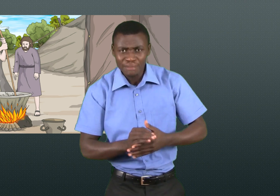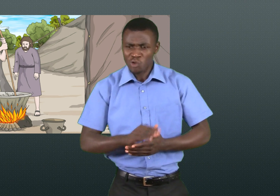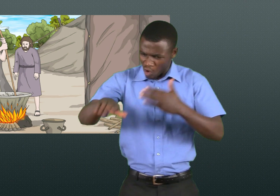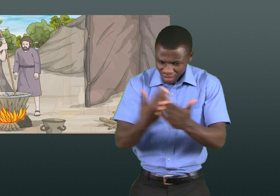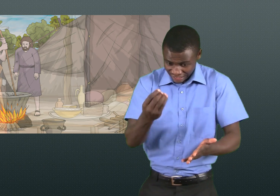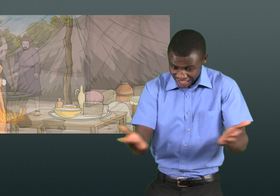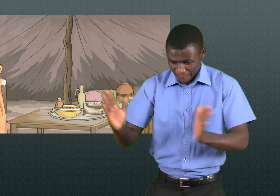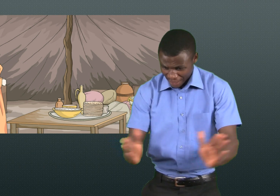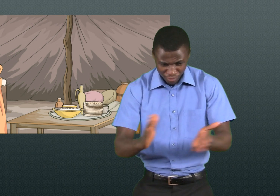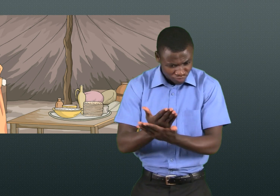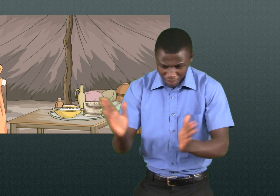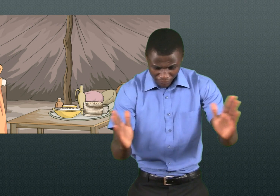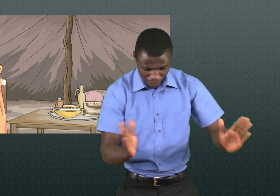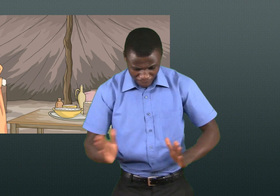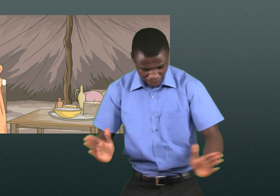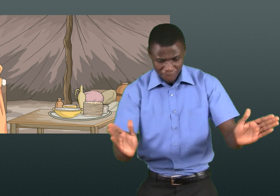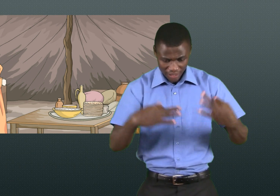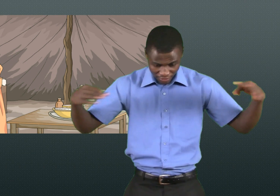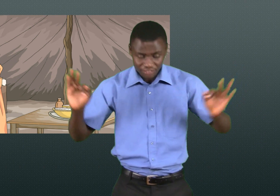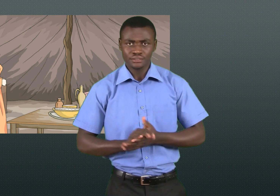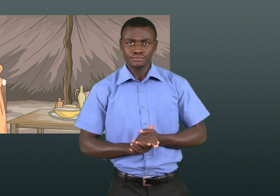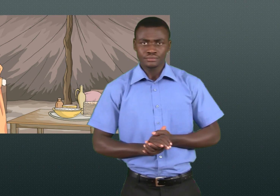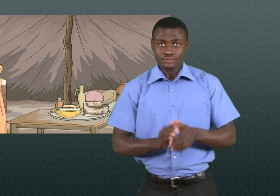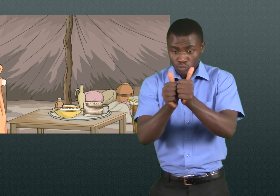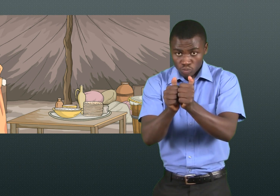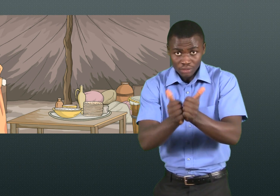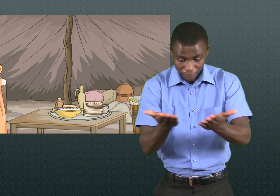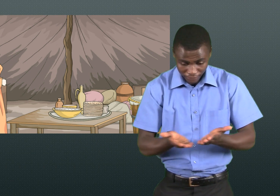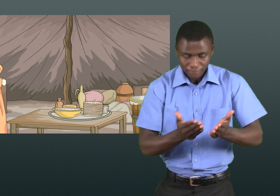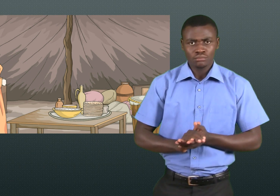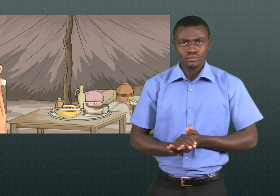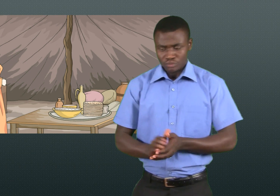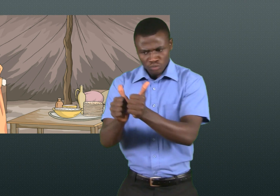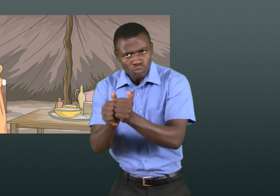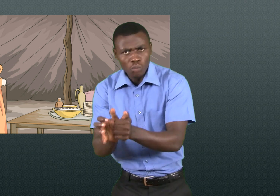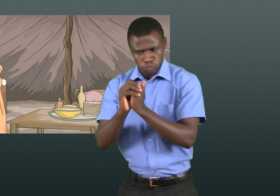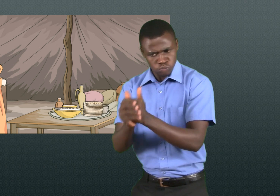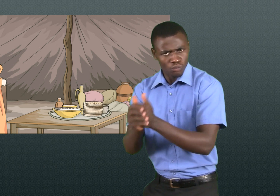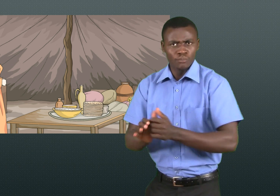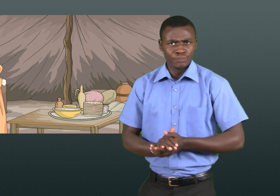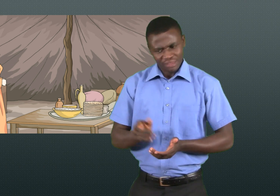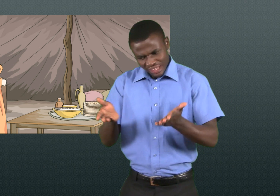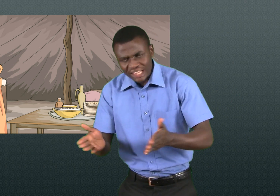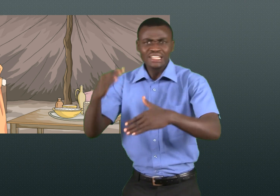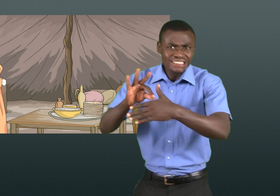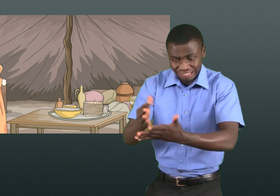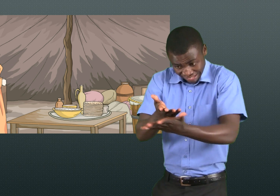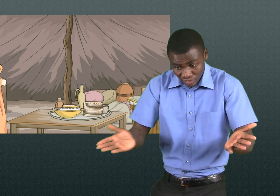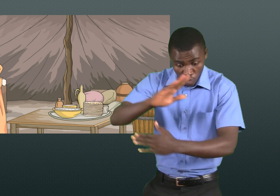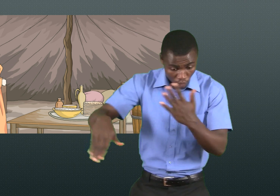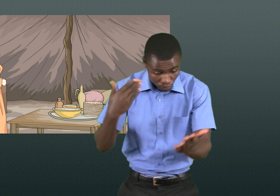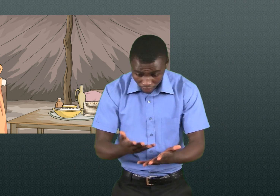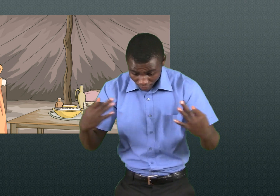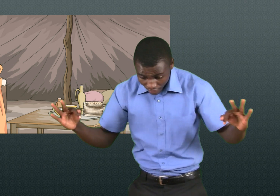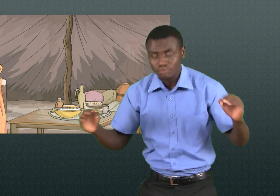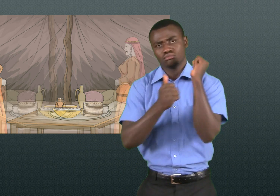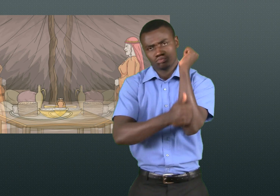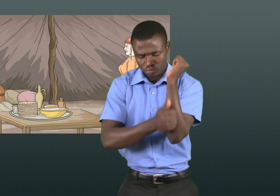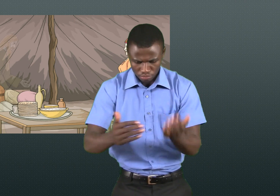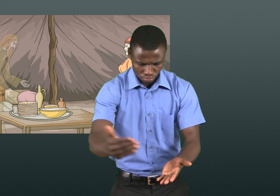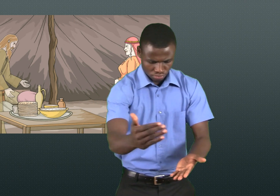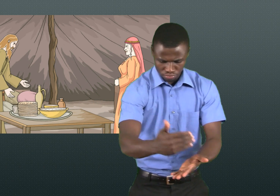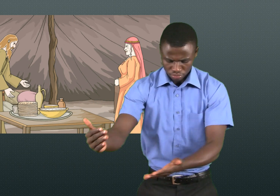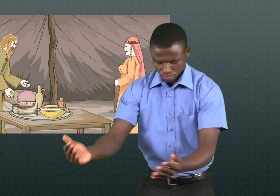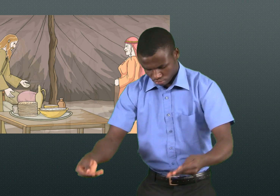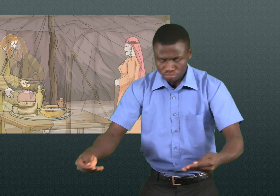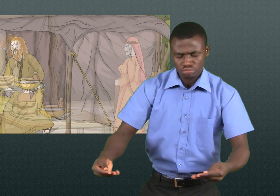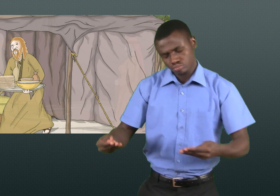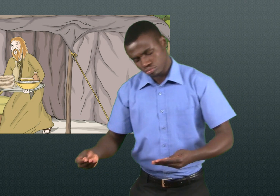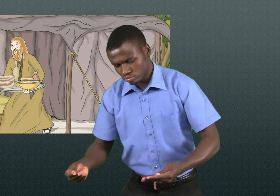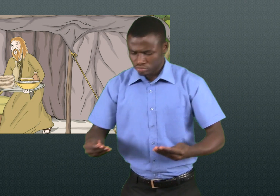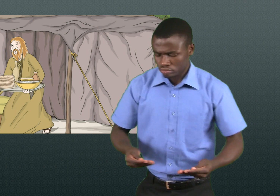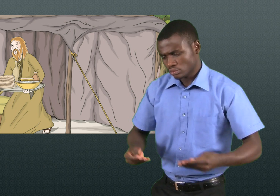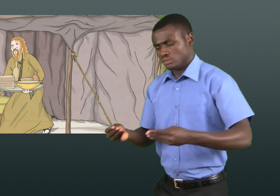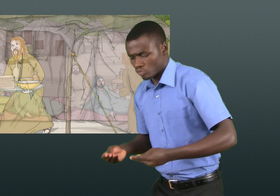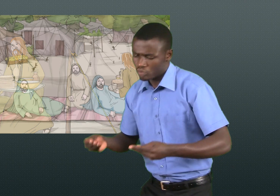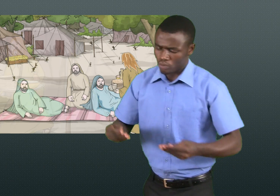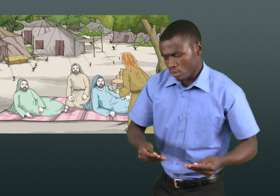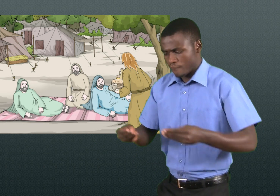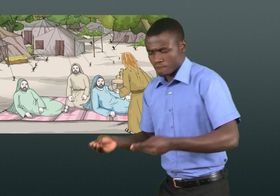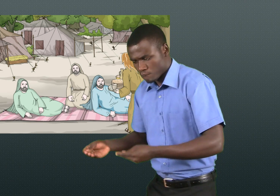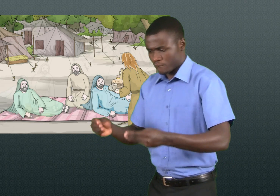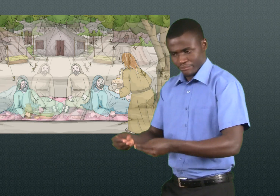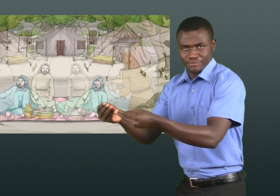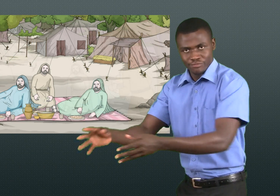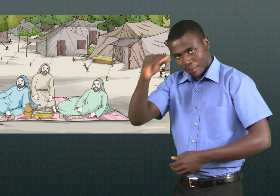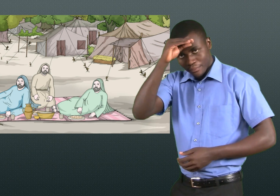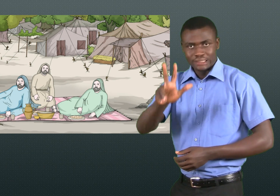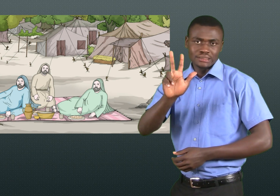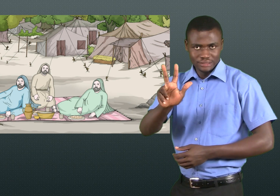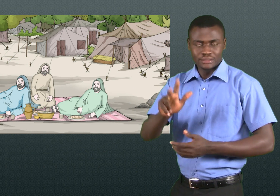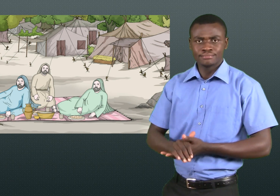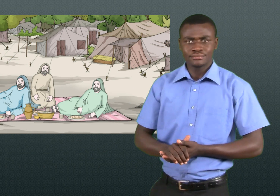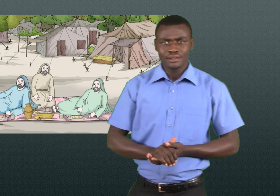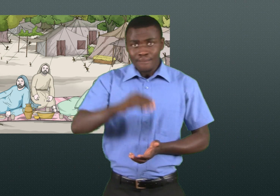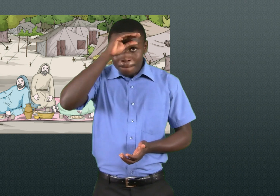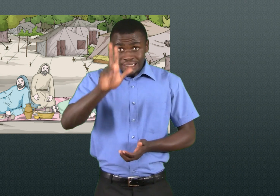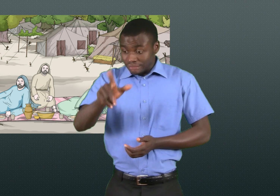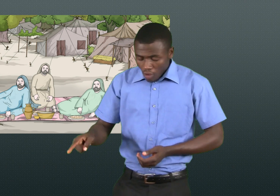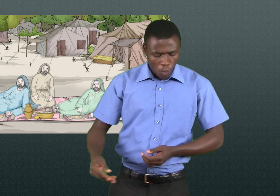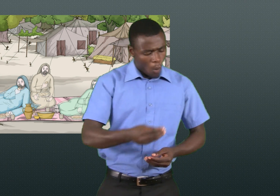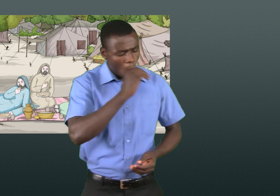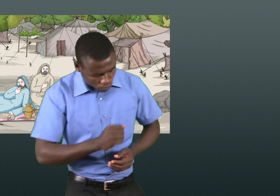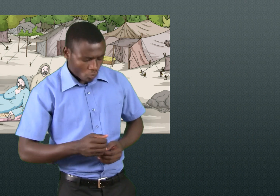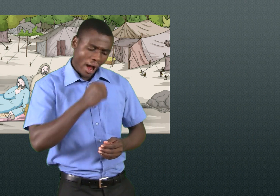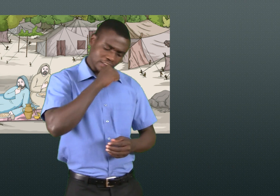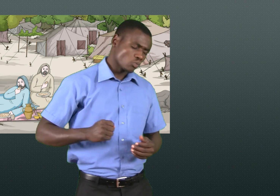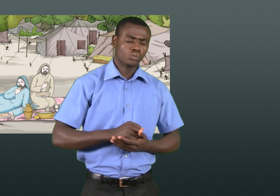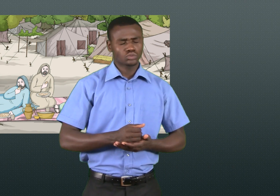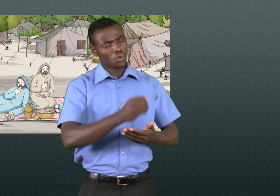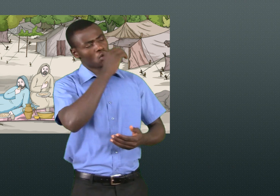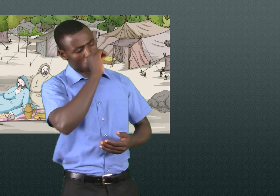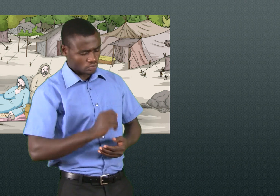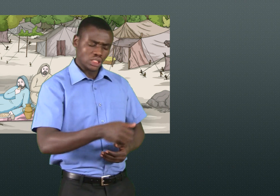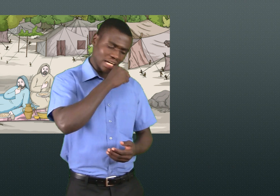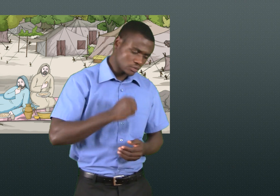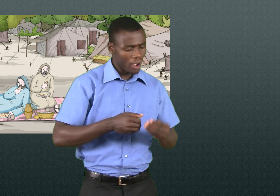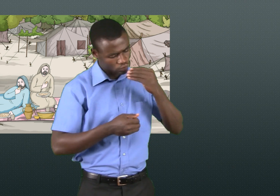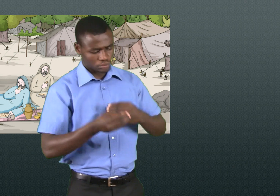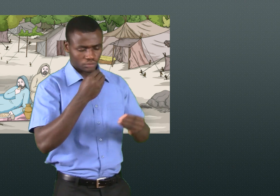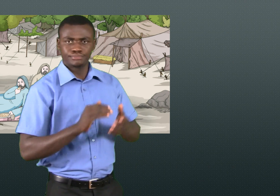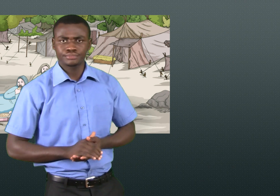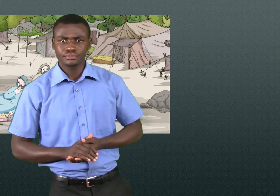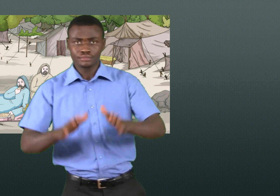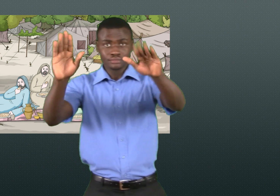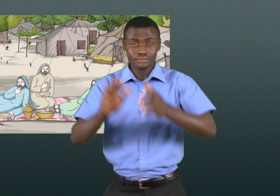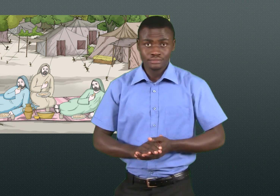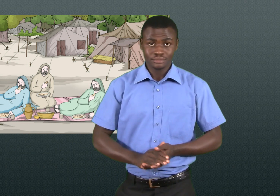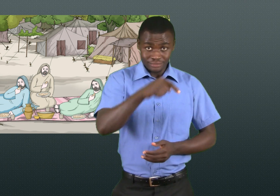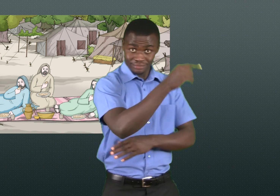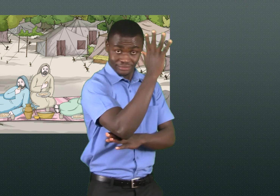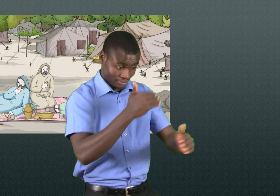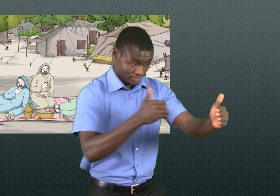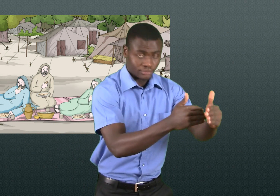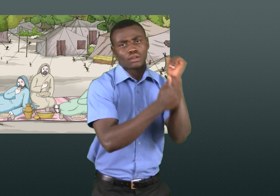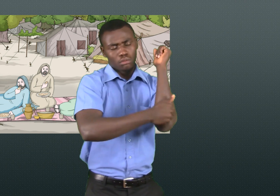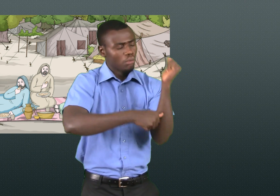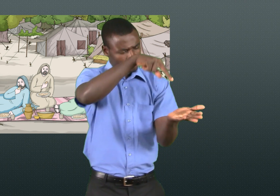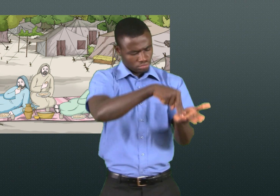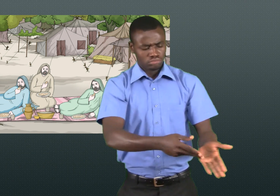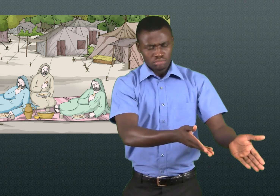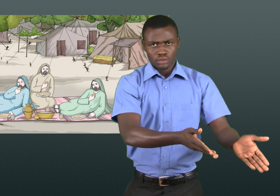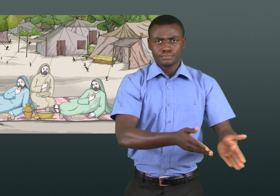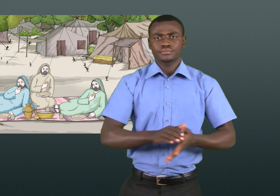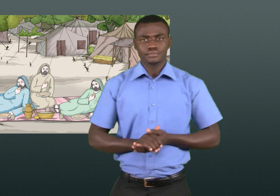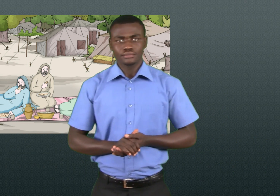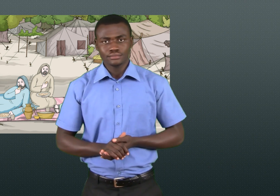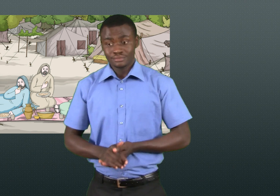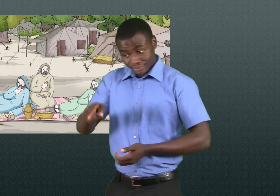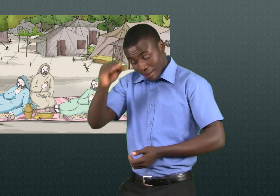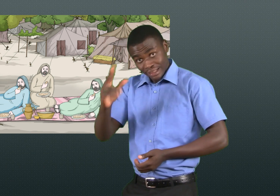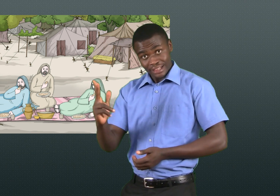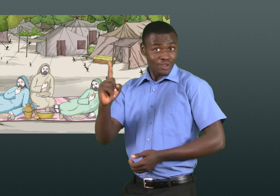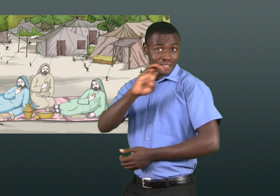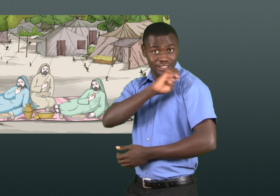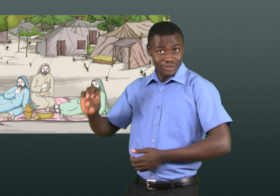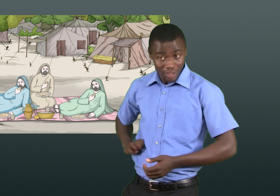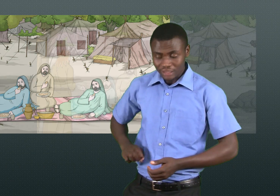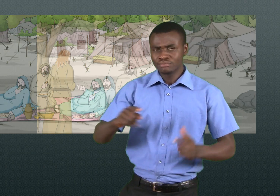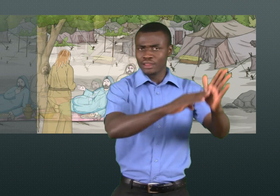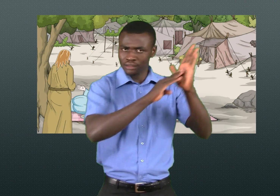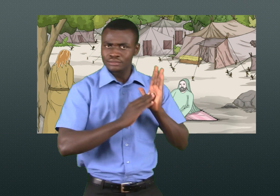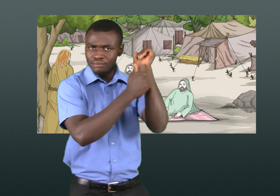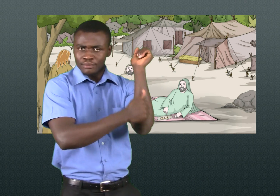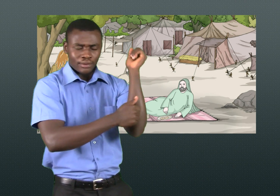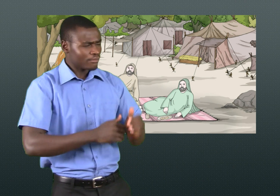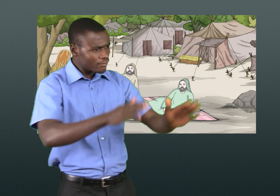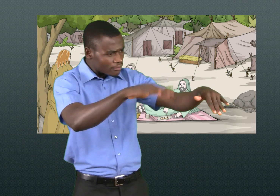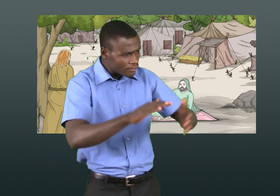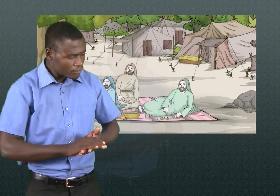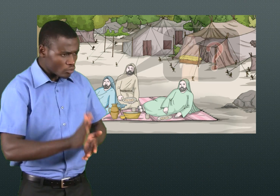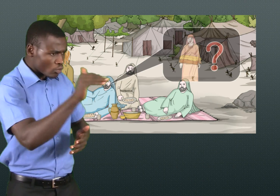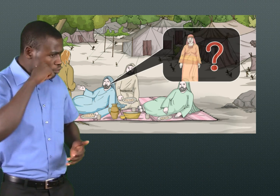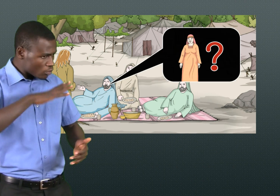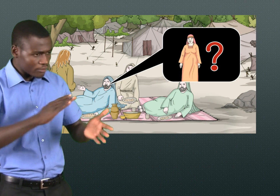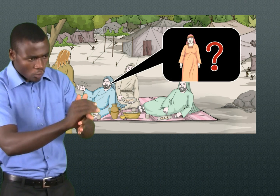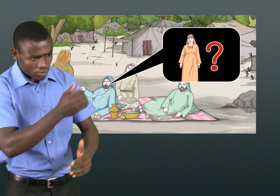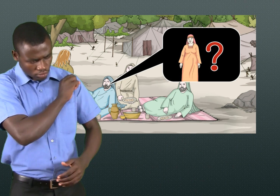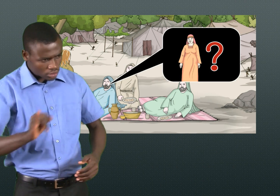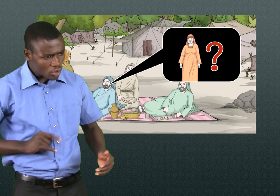Then Abraham brought curds and milk and the calf that had been prepared, and he set them before the men and stood by them under the tree as they ate.